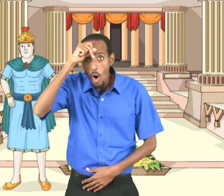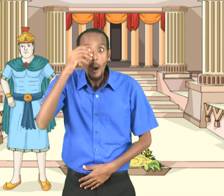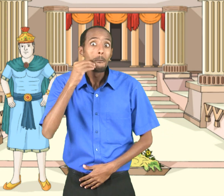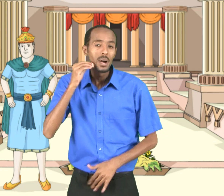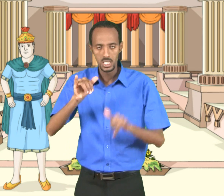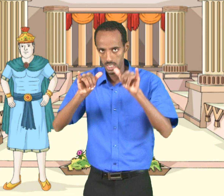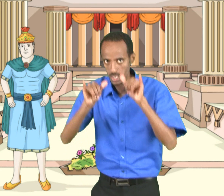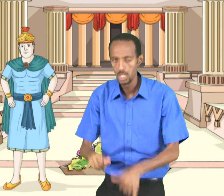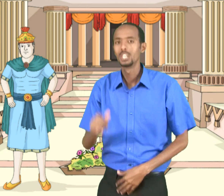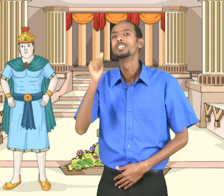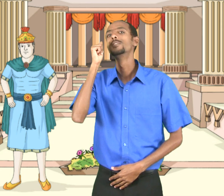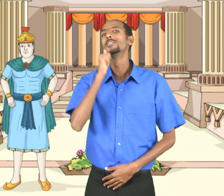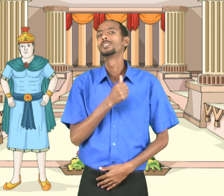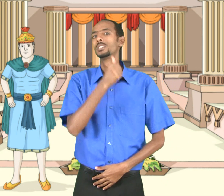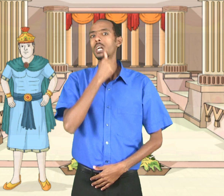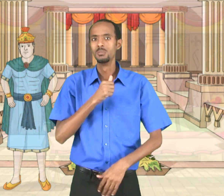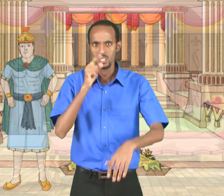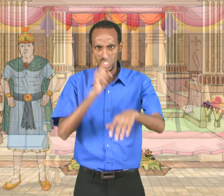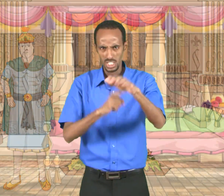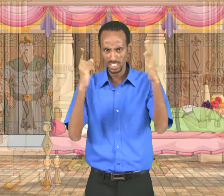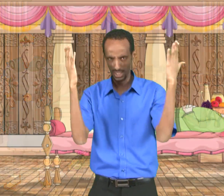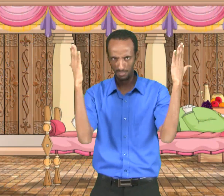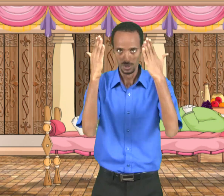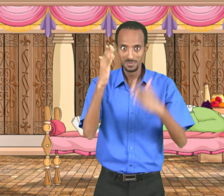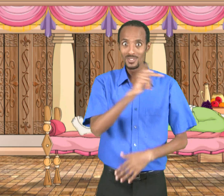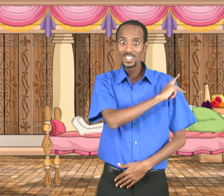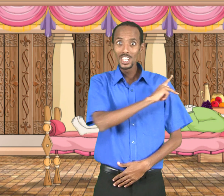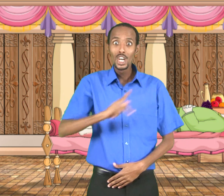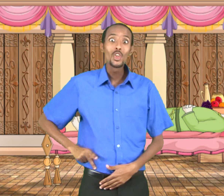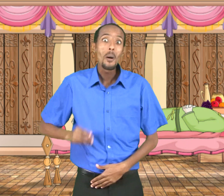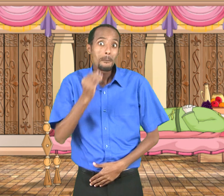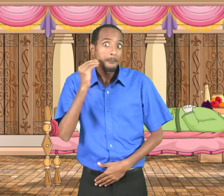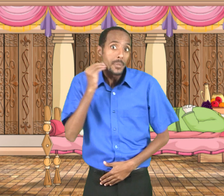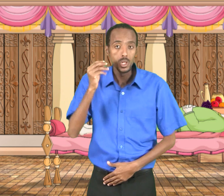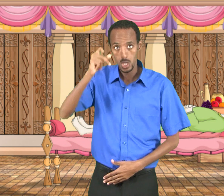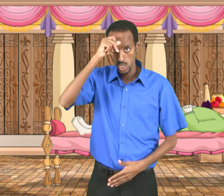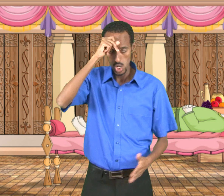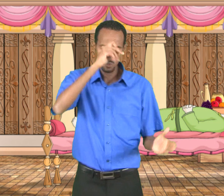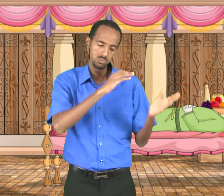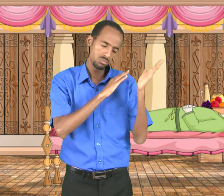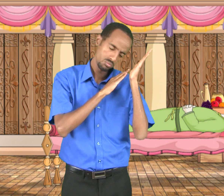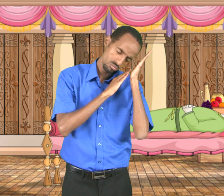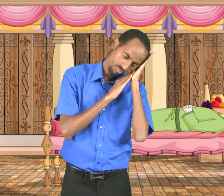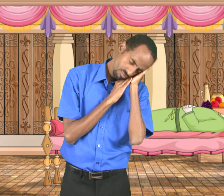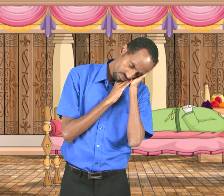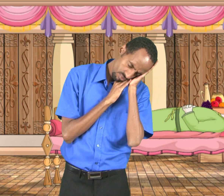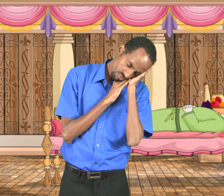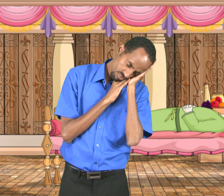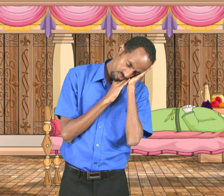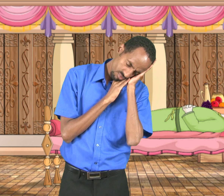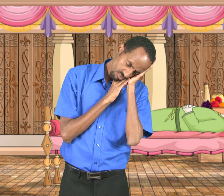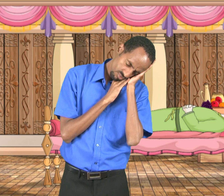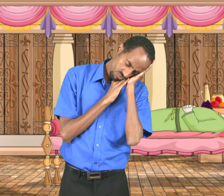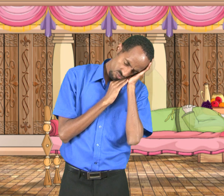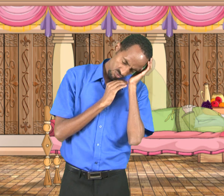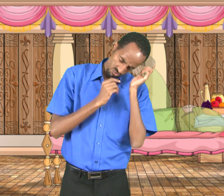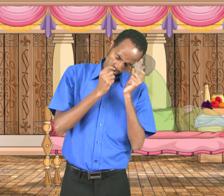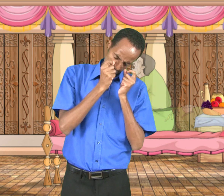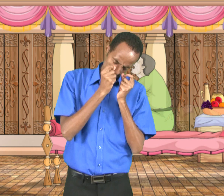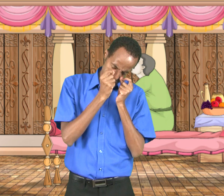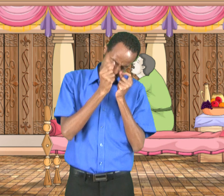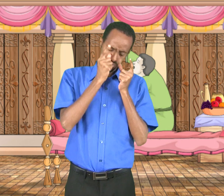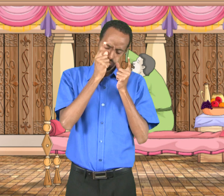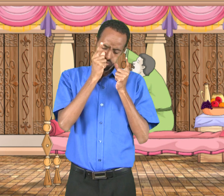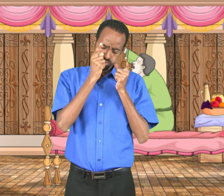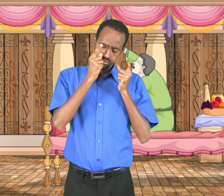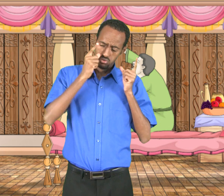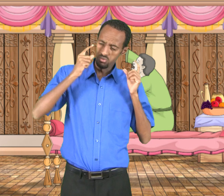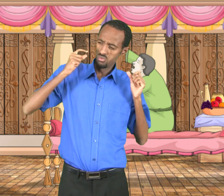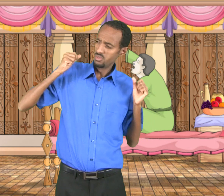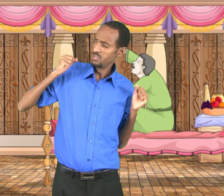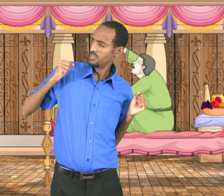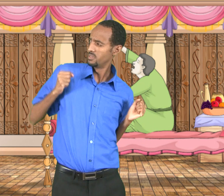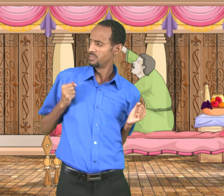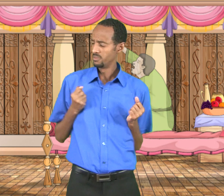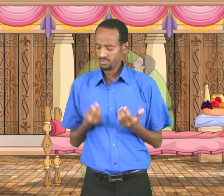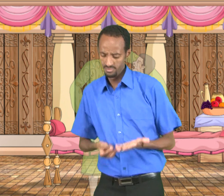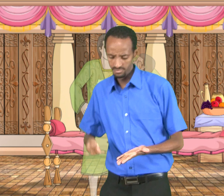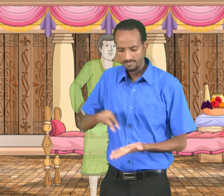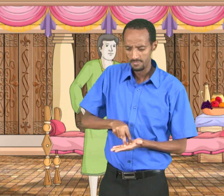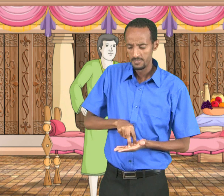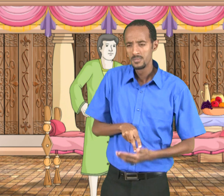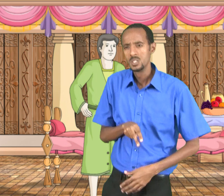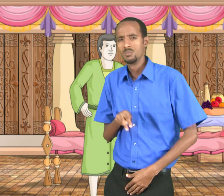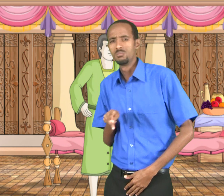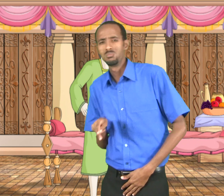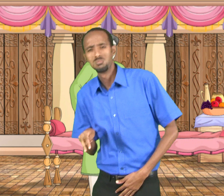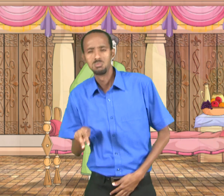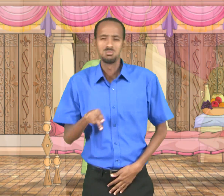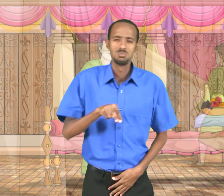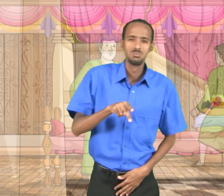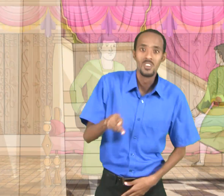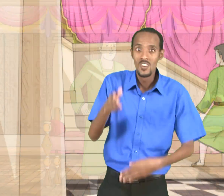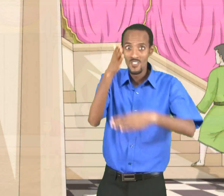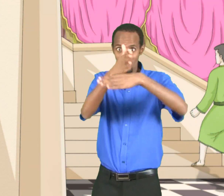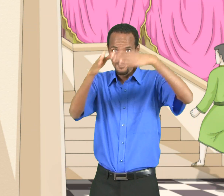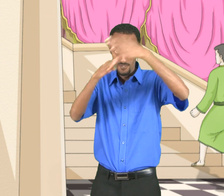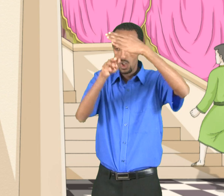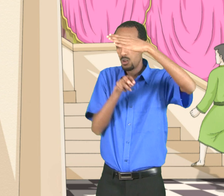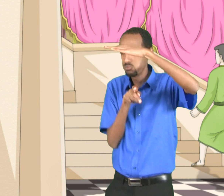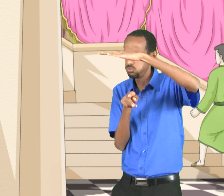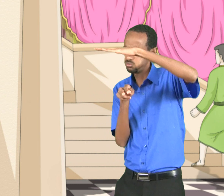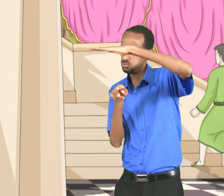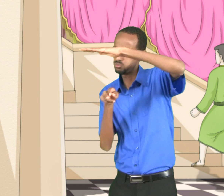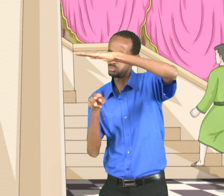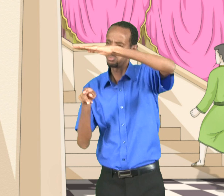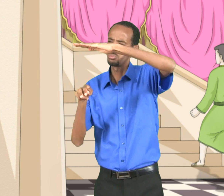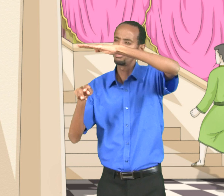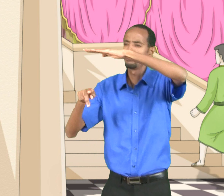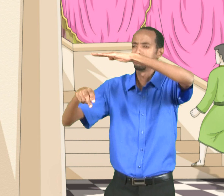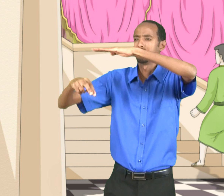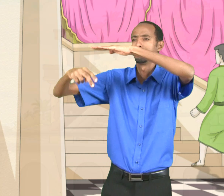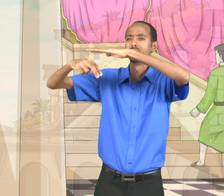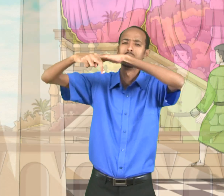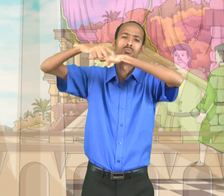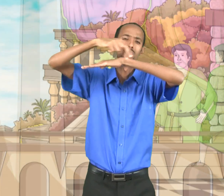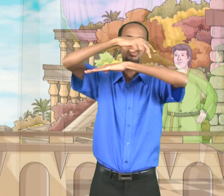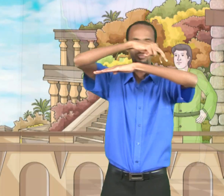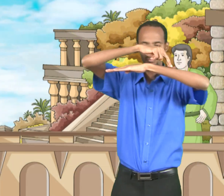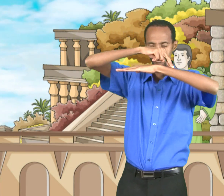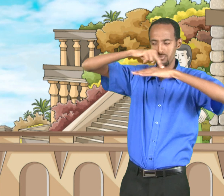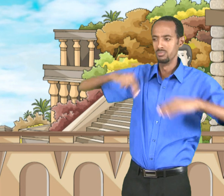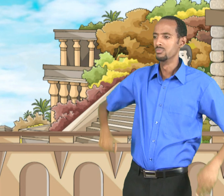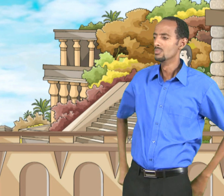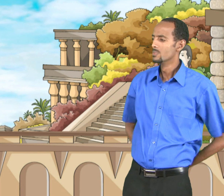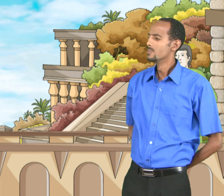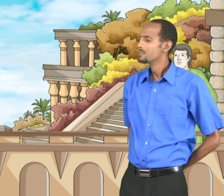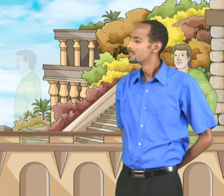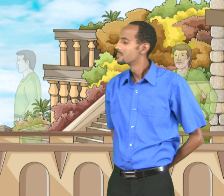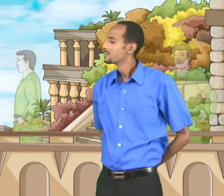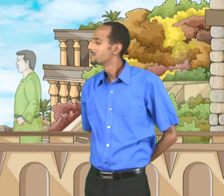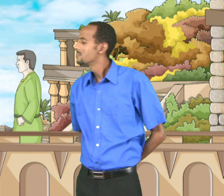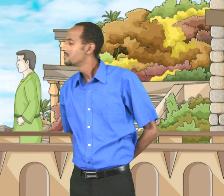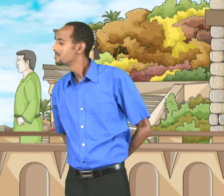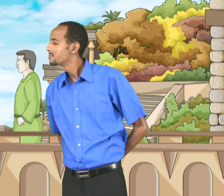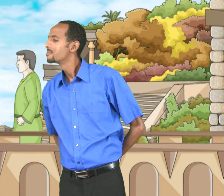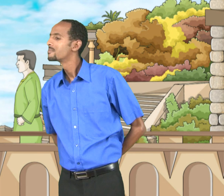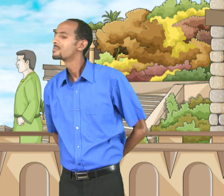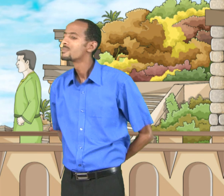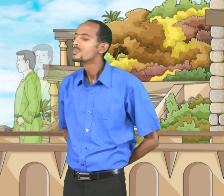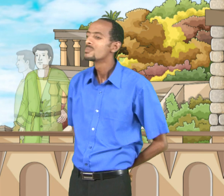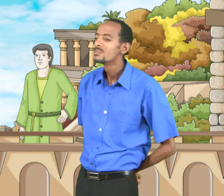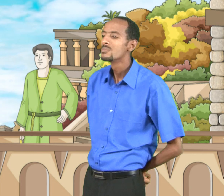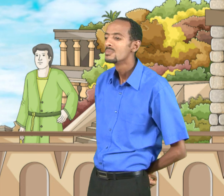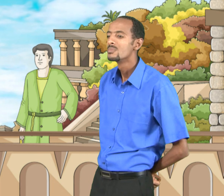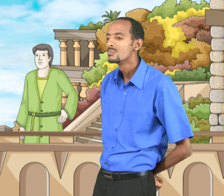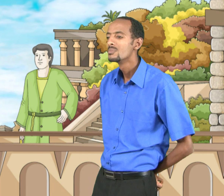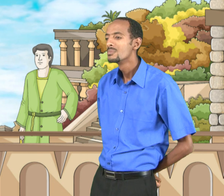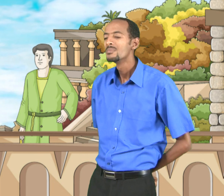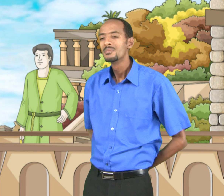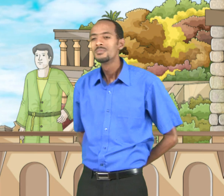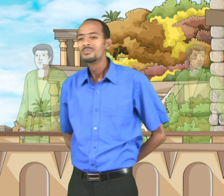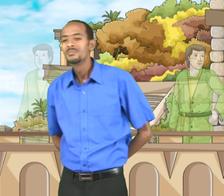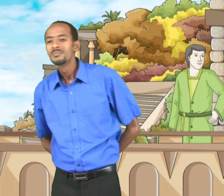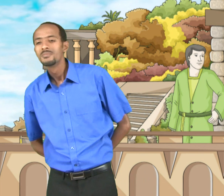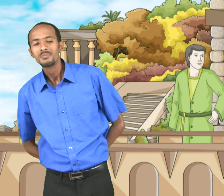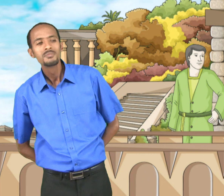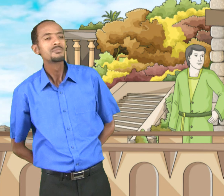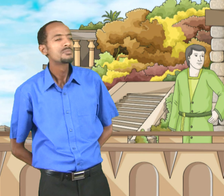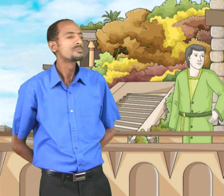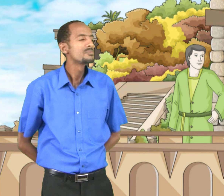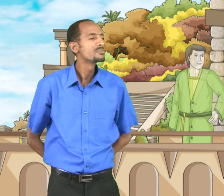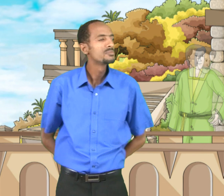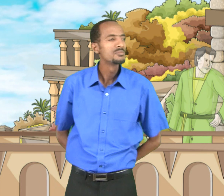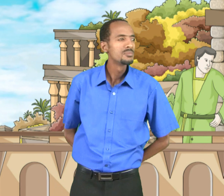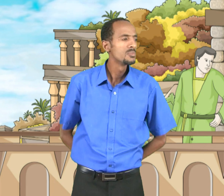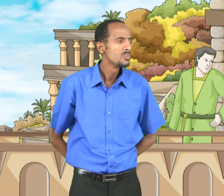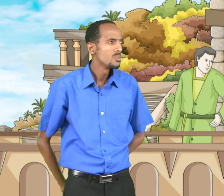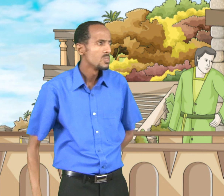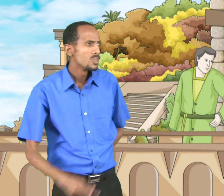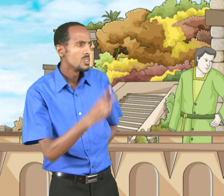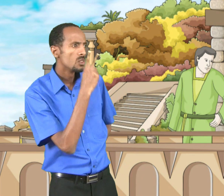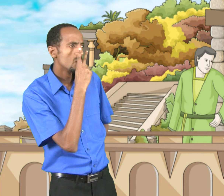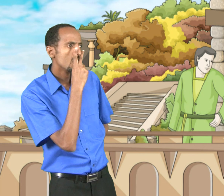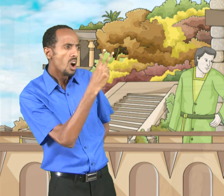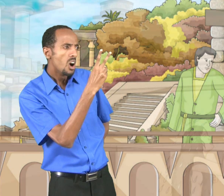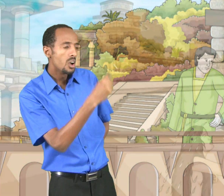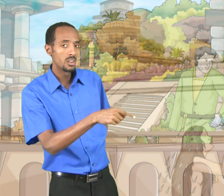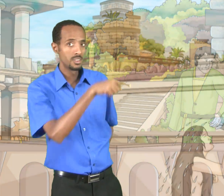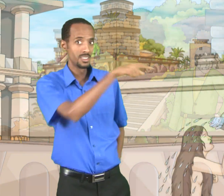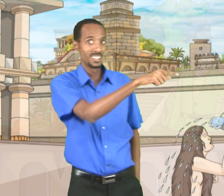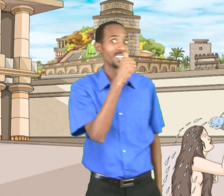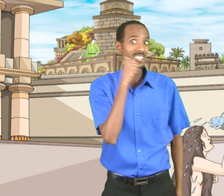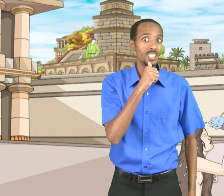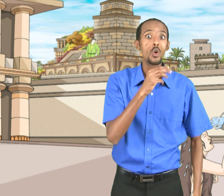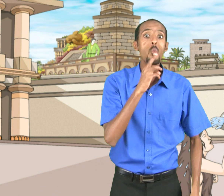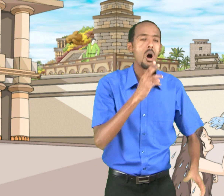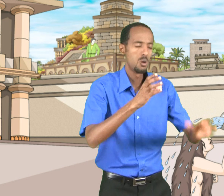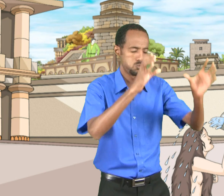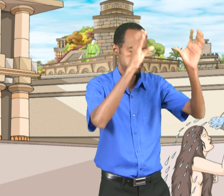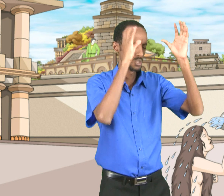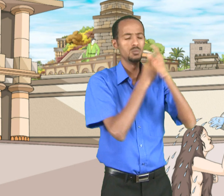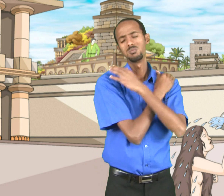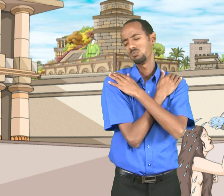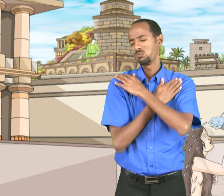One evening David got up from his bed and strolled around on the roof of the palace.